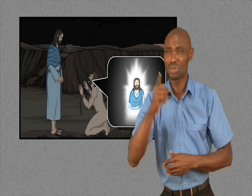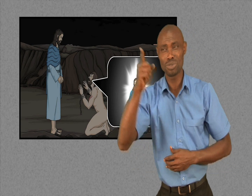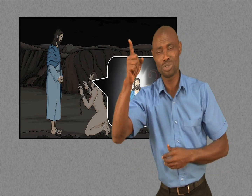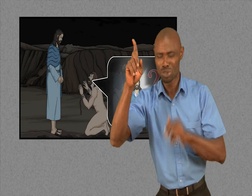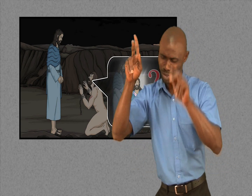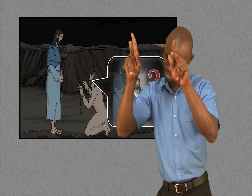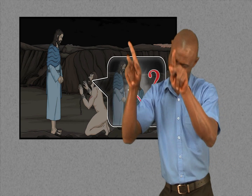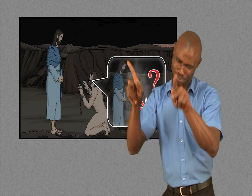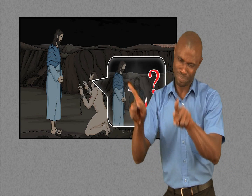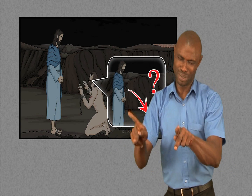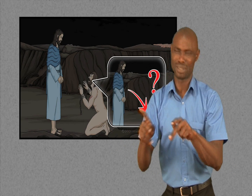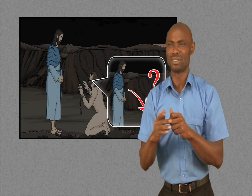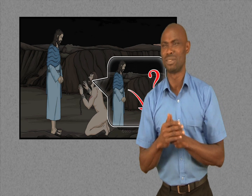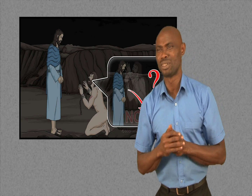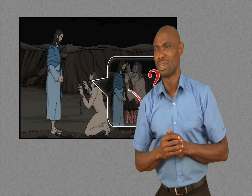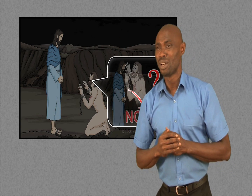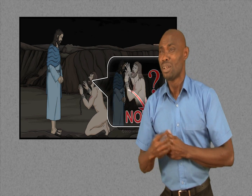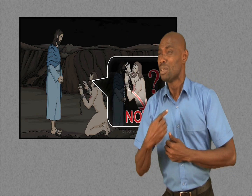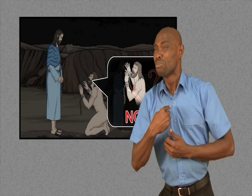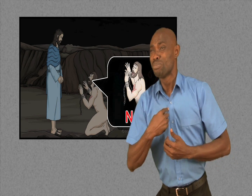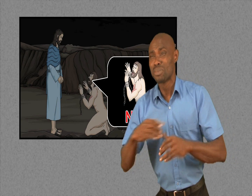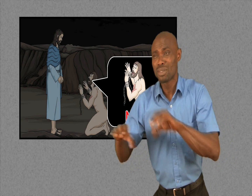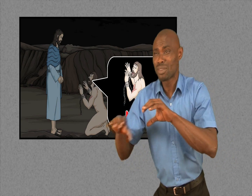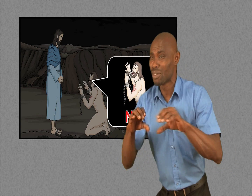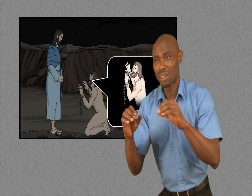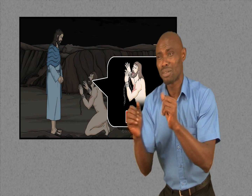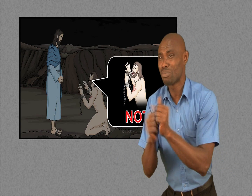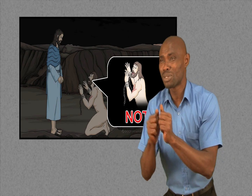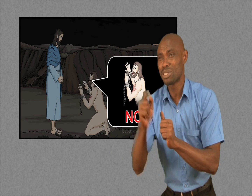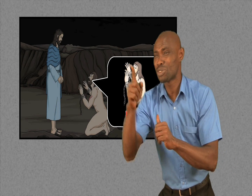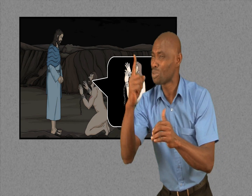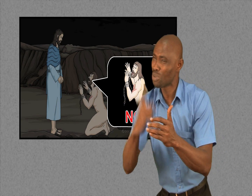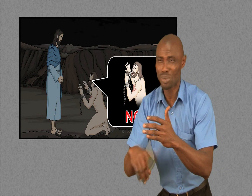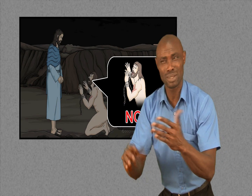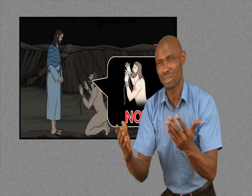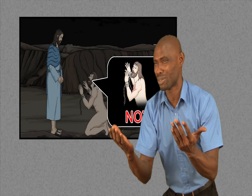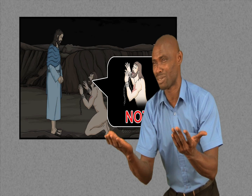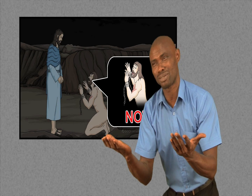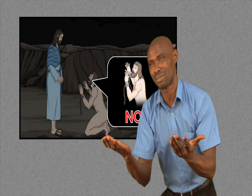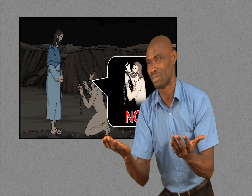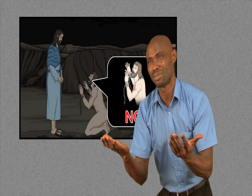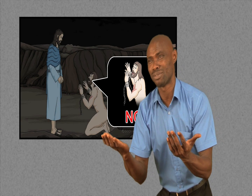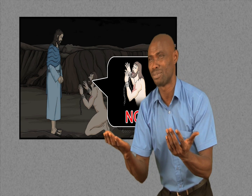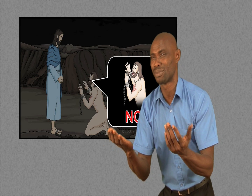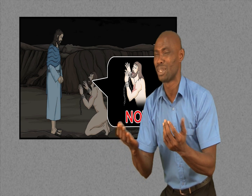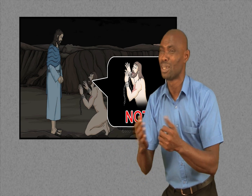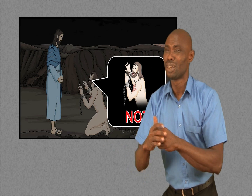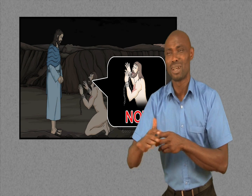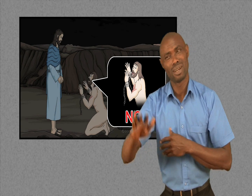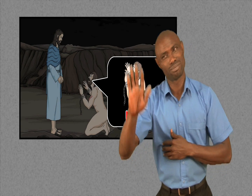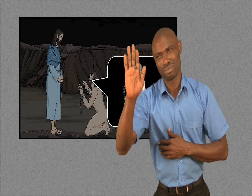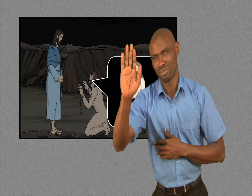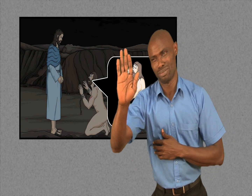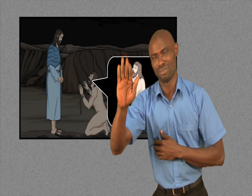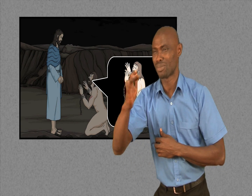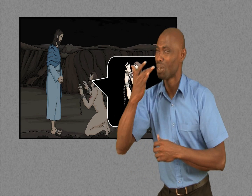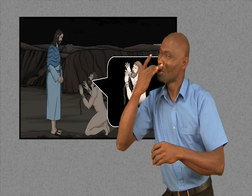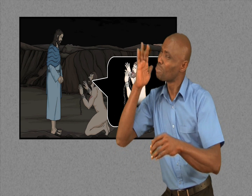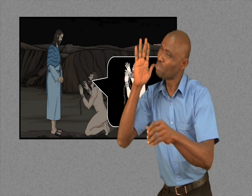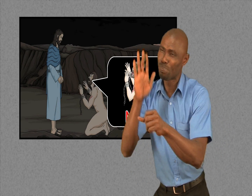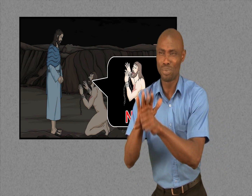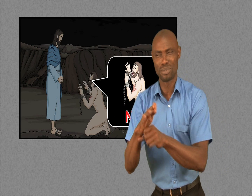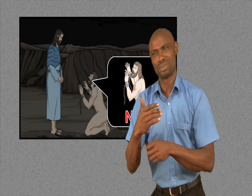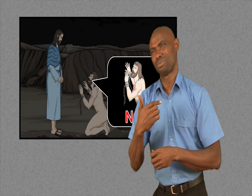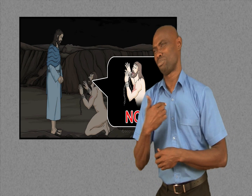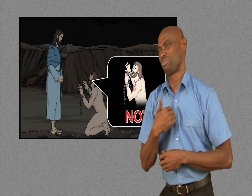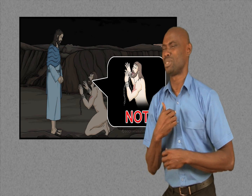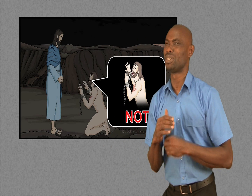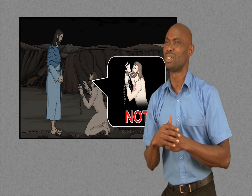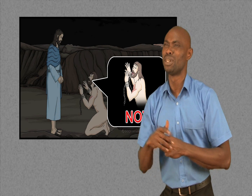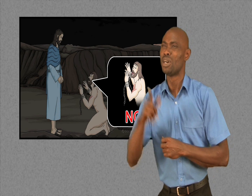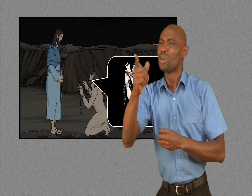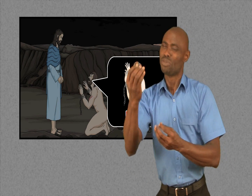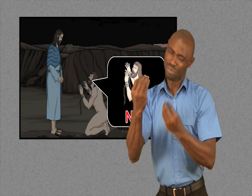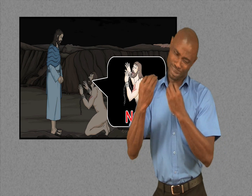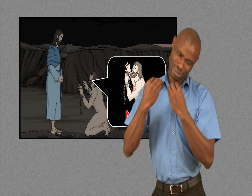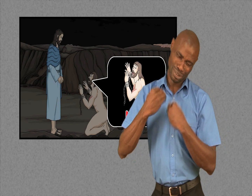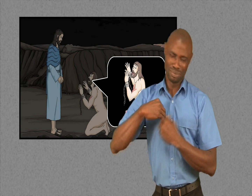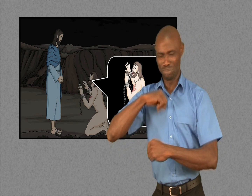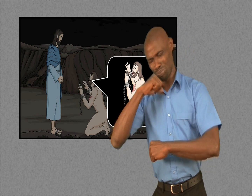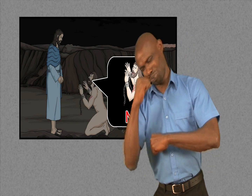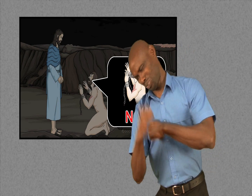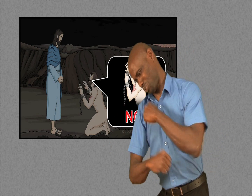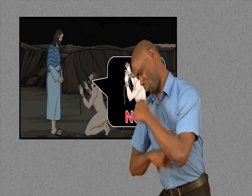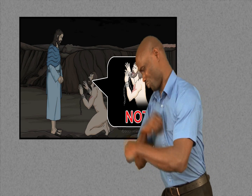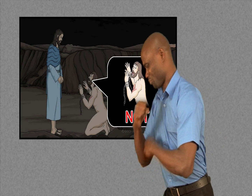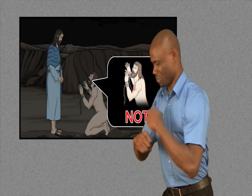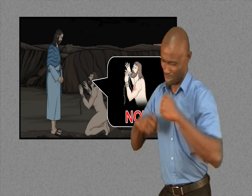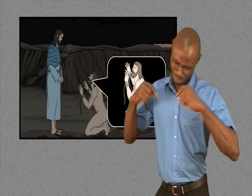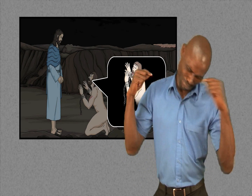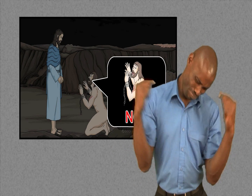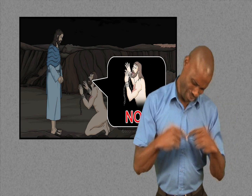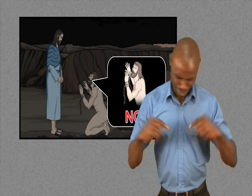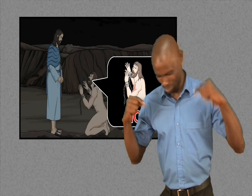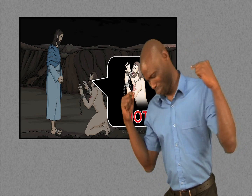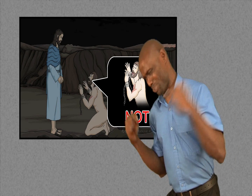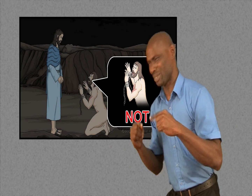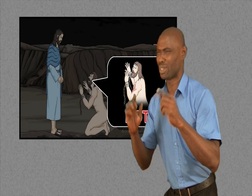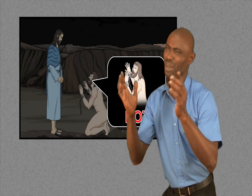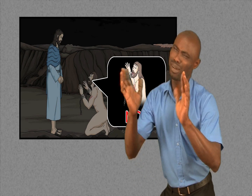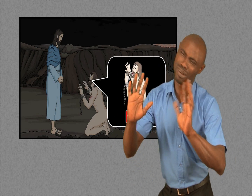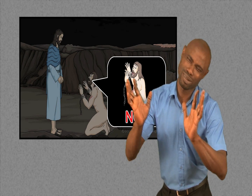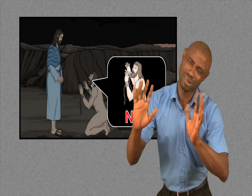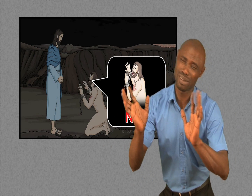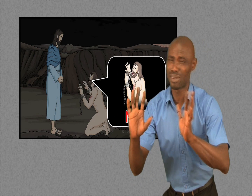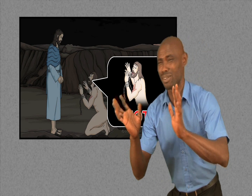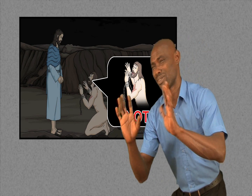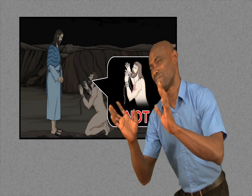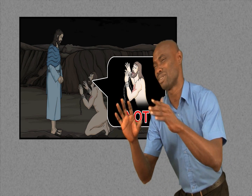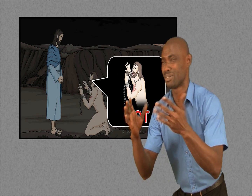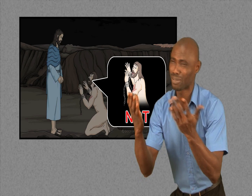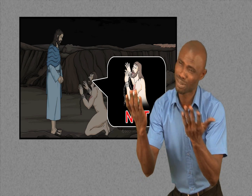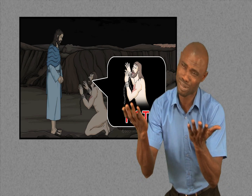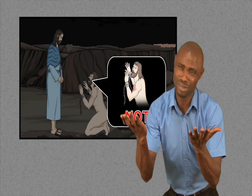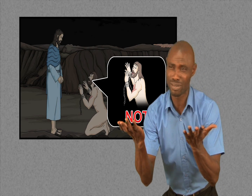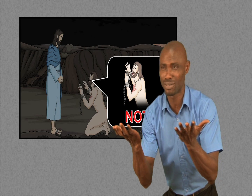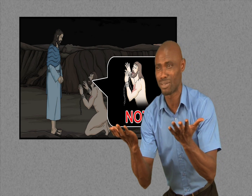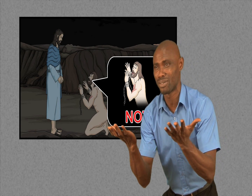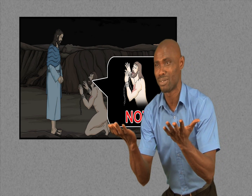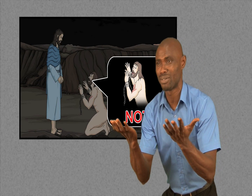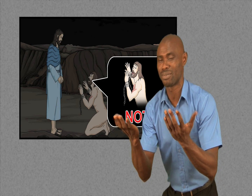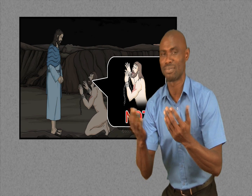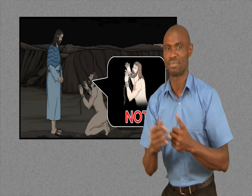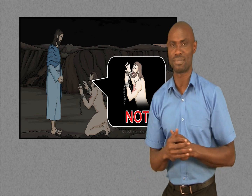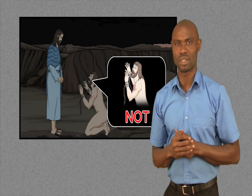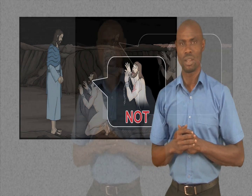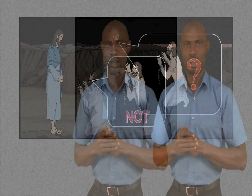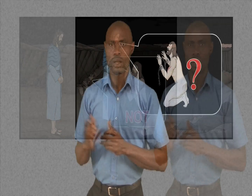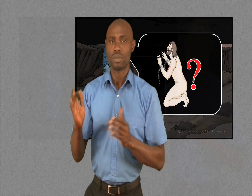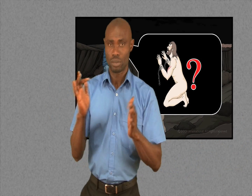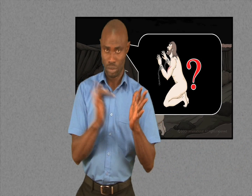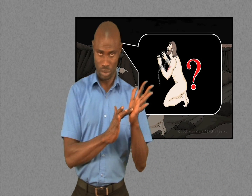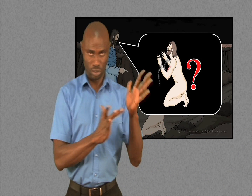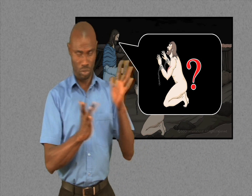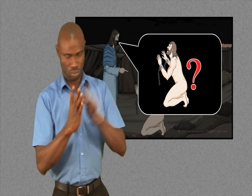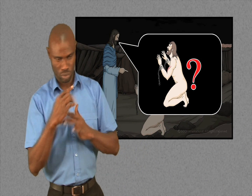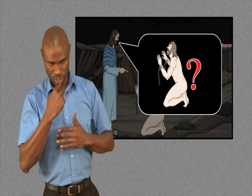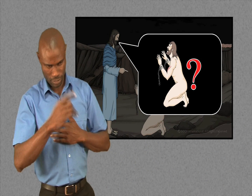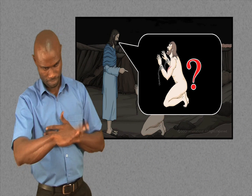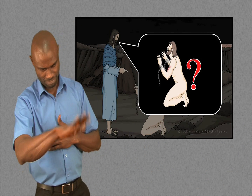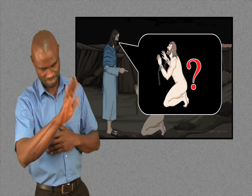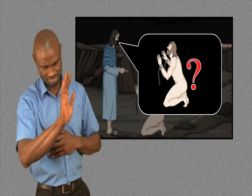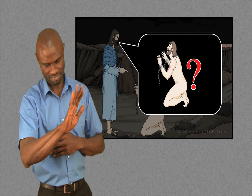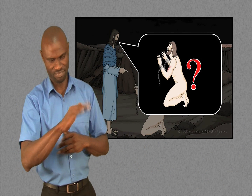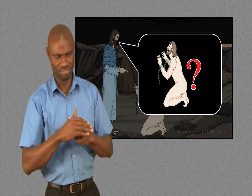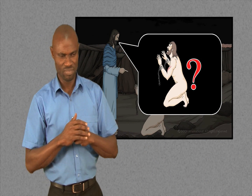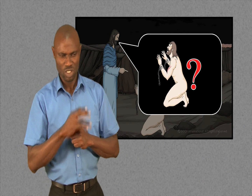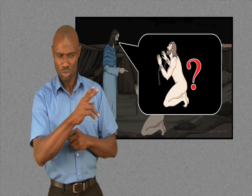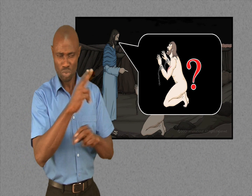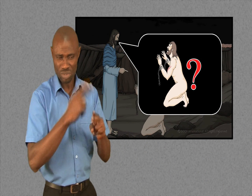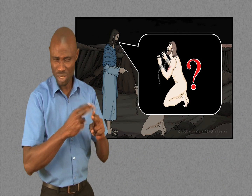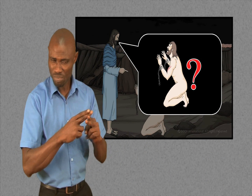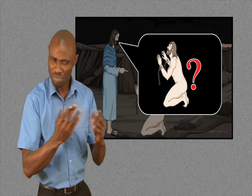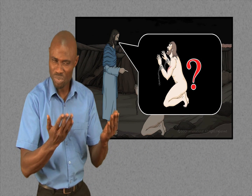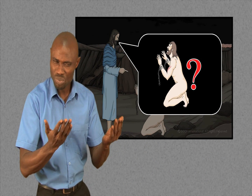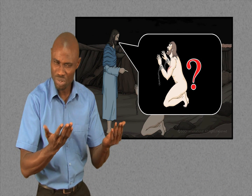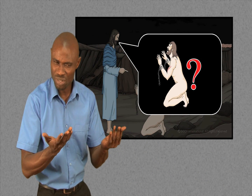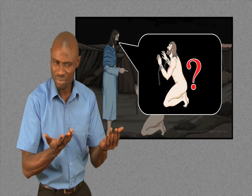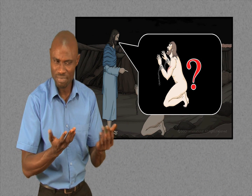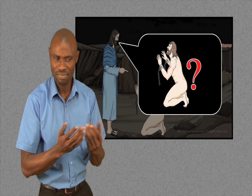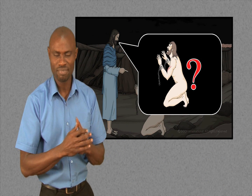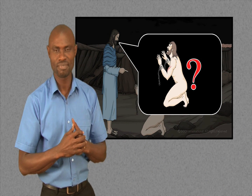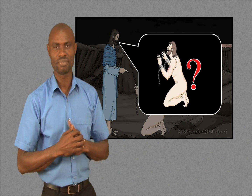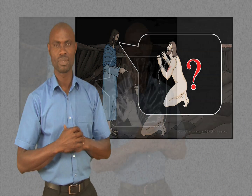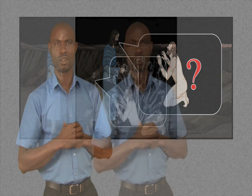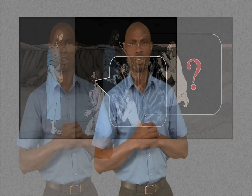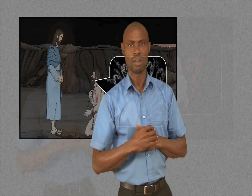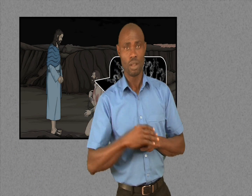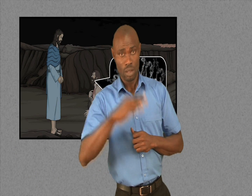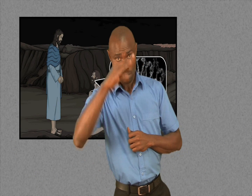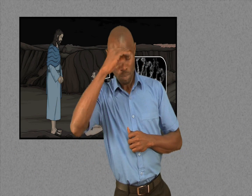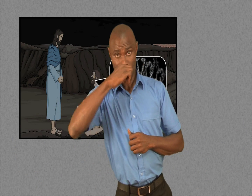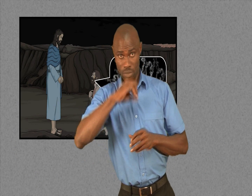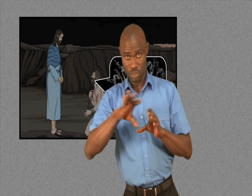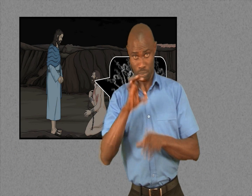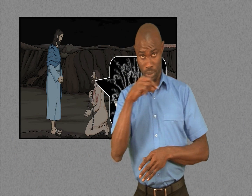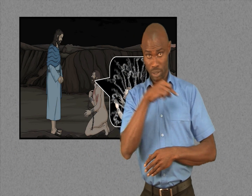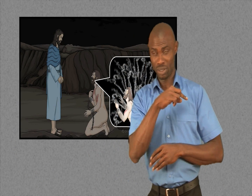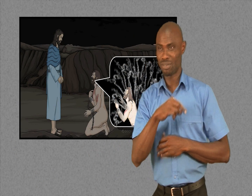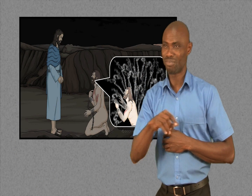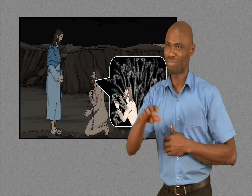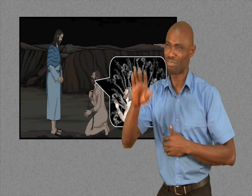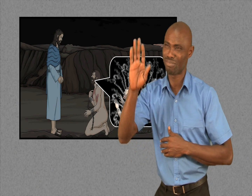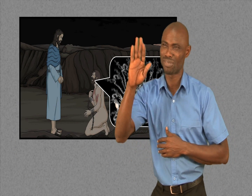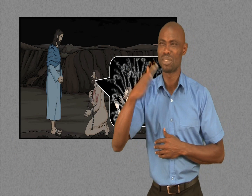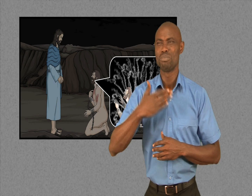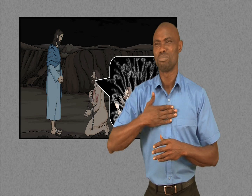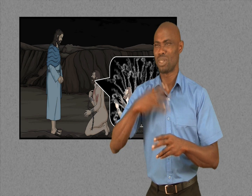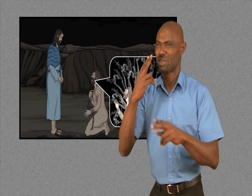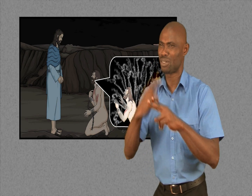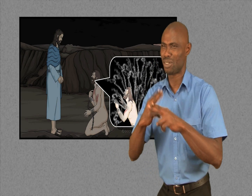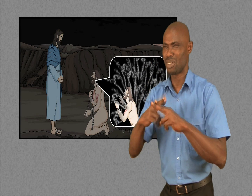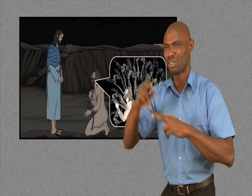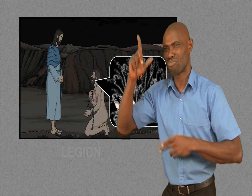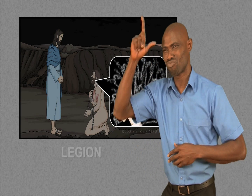I beg You before God not to torture me!” For Jesus had already declared, “Come out of this man, you unclean spirit!” “What is your name?” Jesus asked.